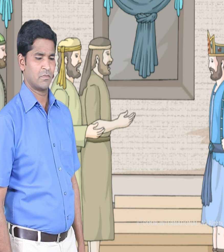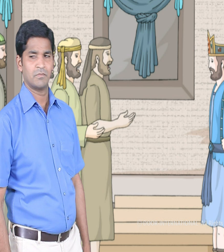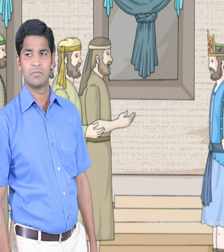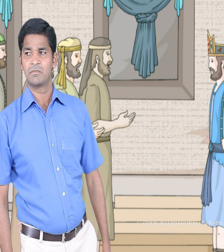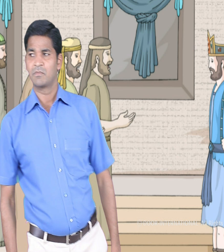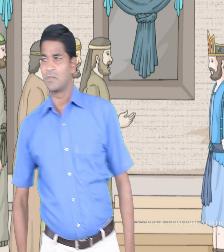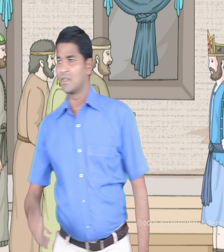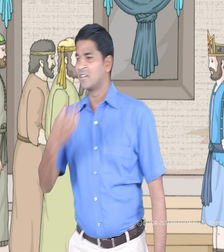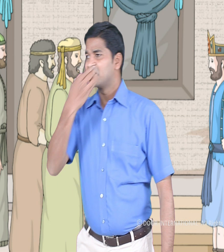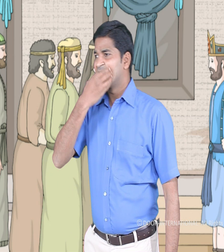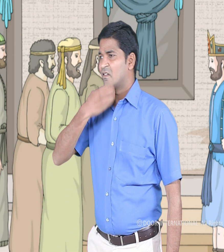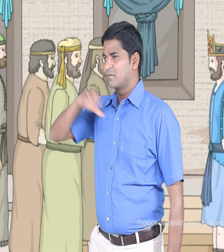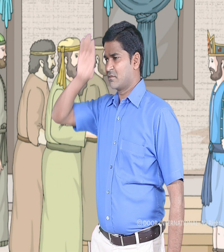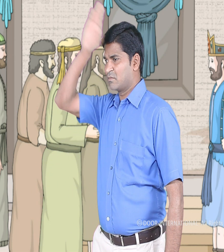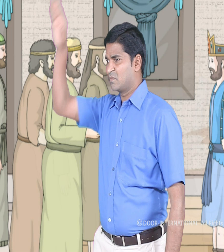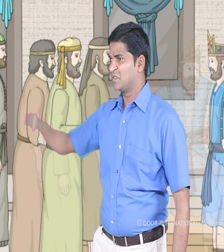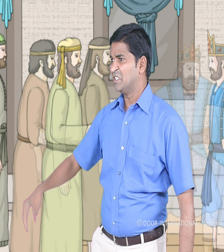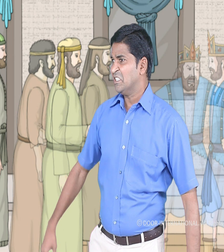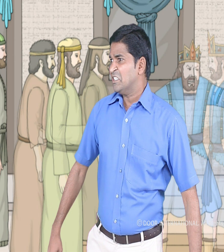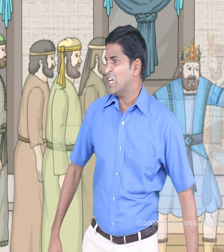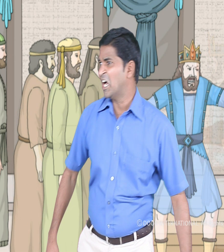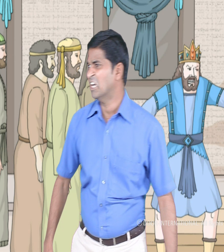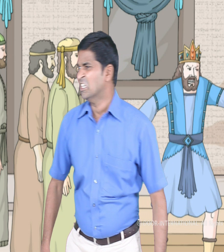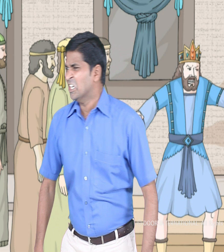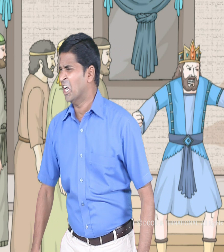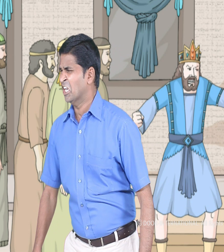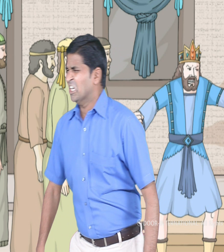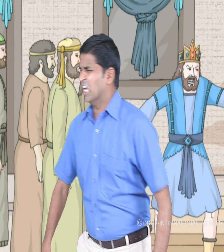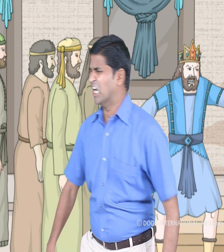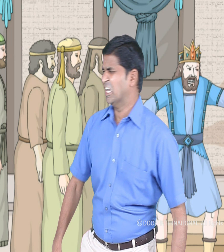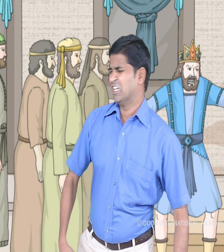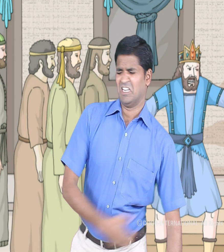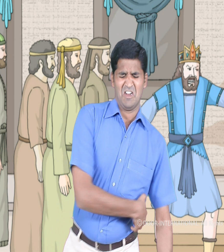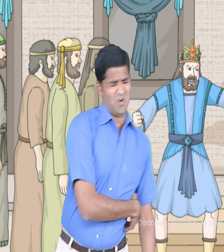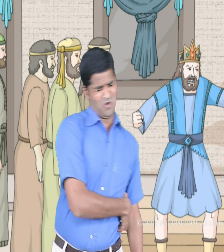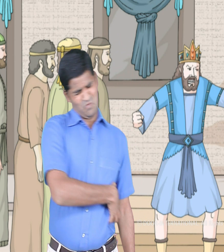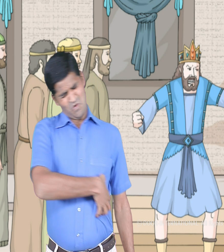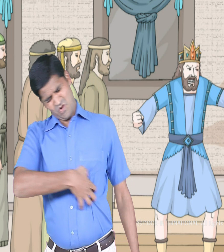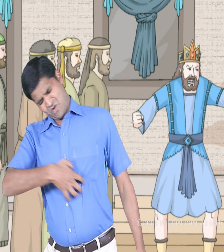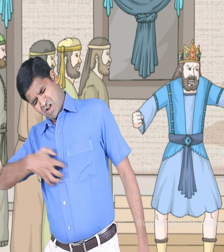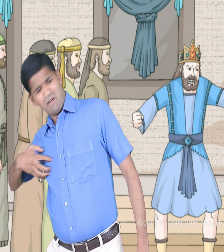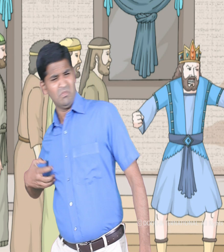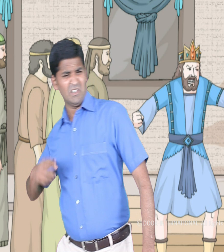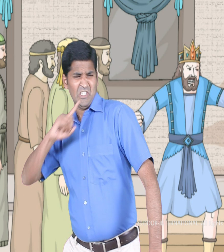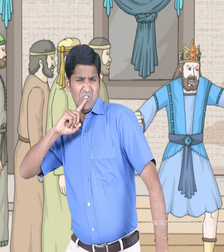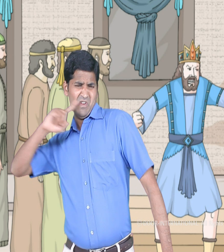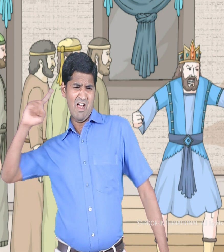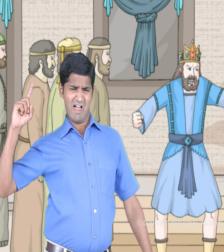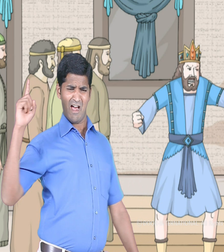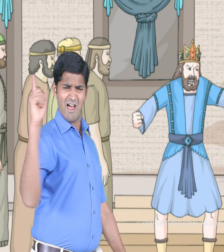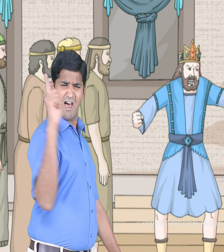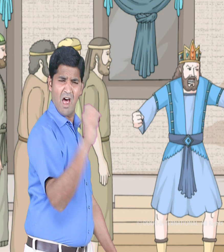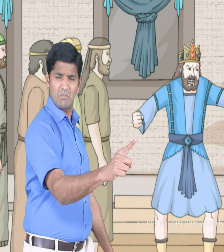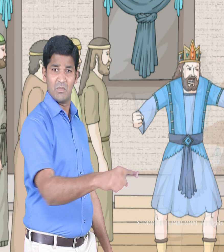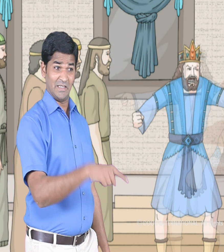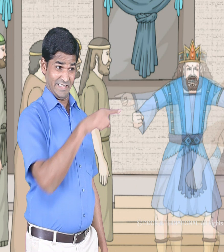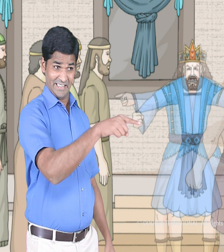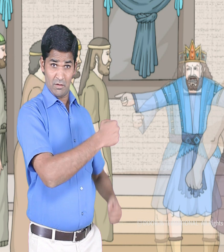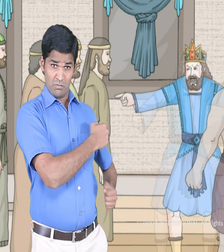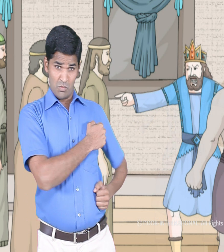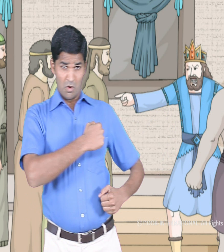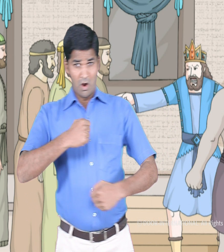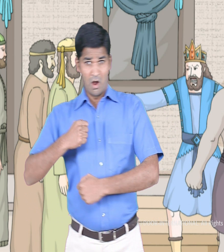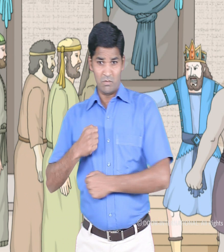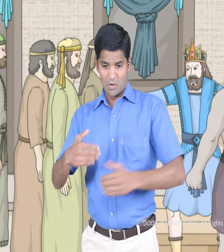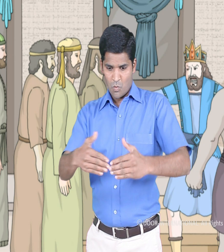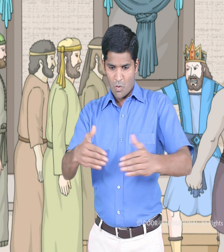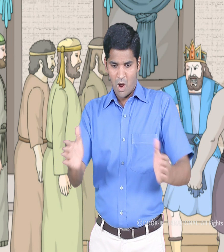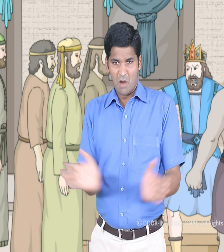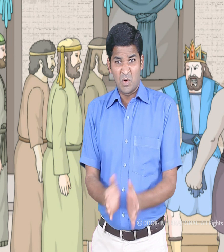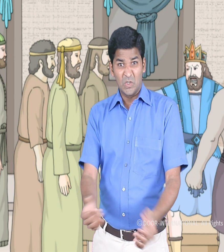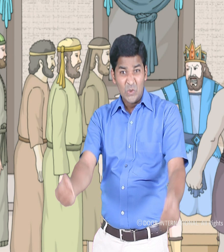At this, Nebuchadnezzar was filled with rage, and the expression on his face changed toward Shadrach, Meshach, and Abednego.